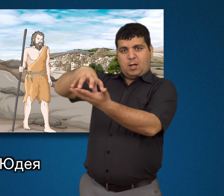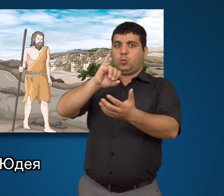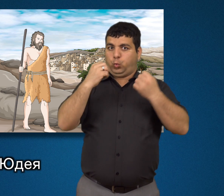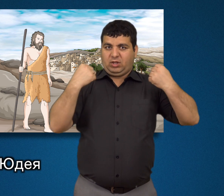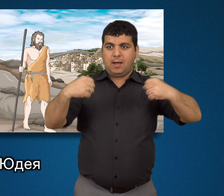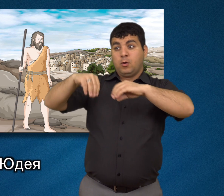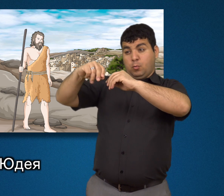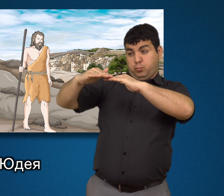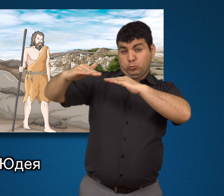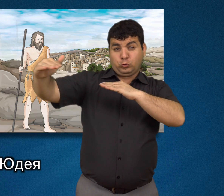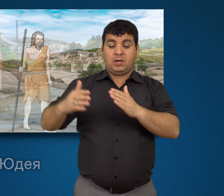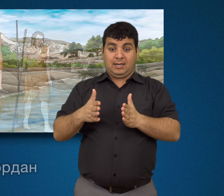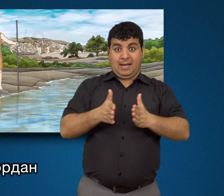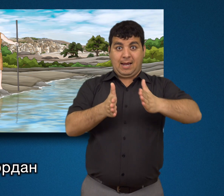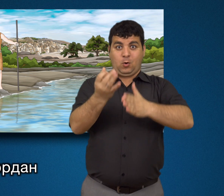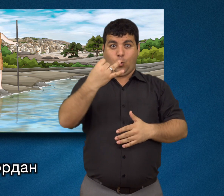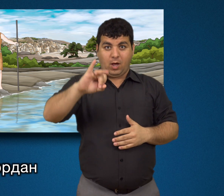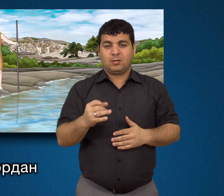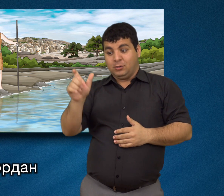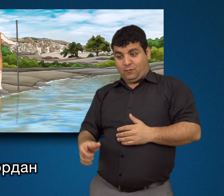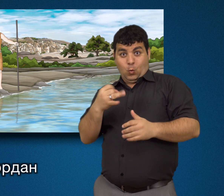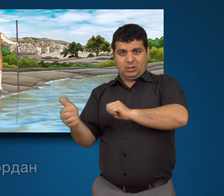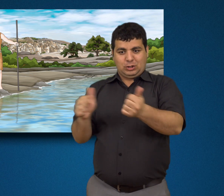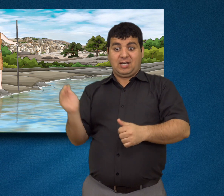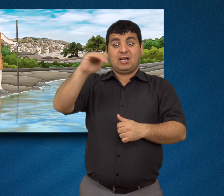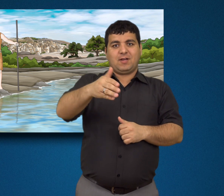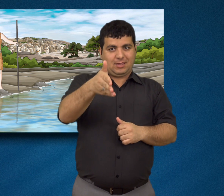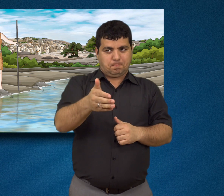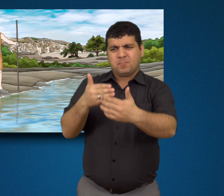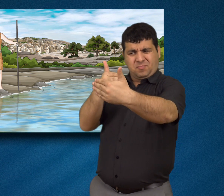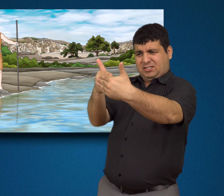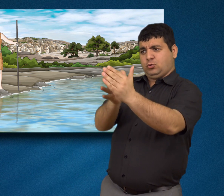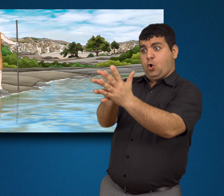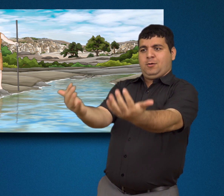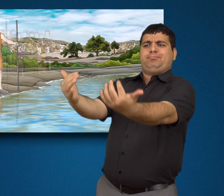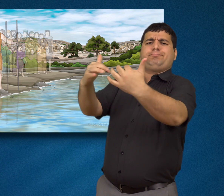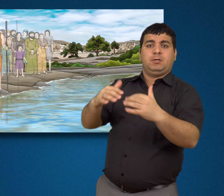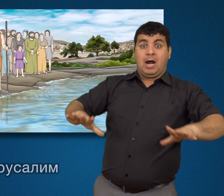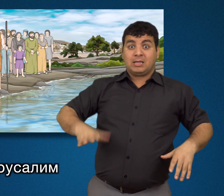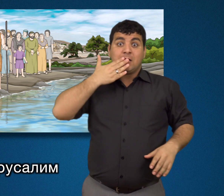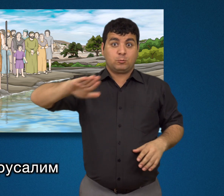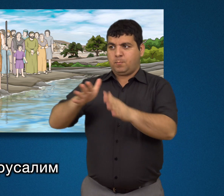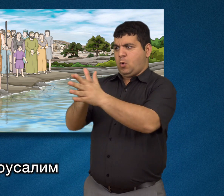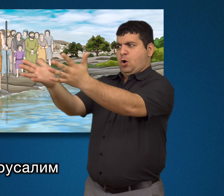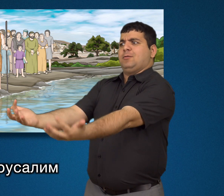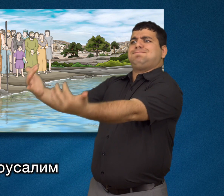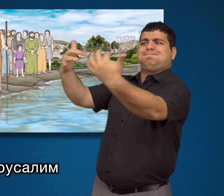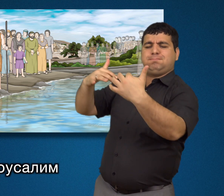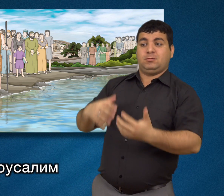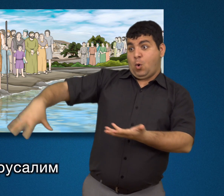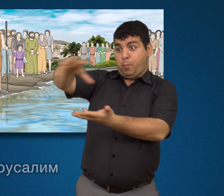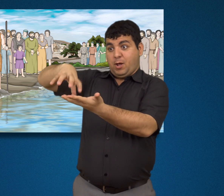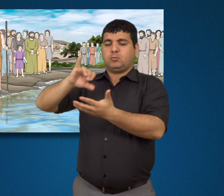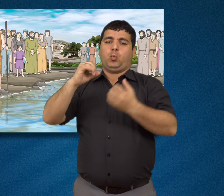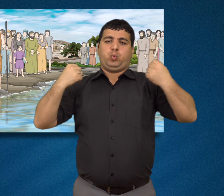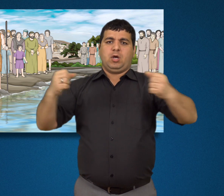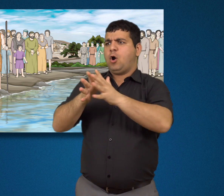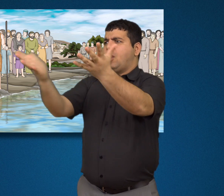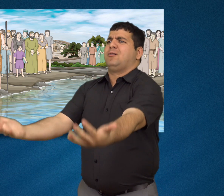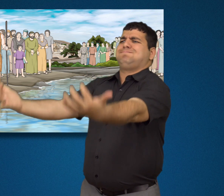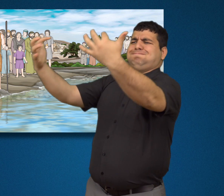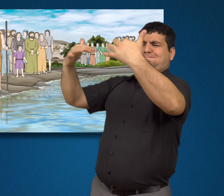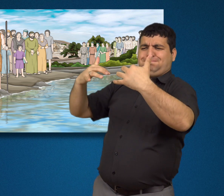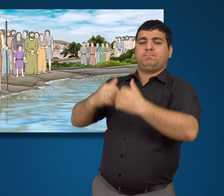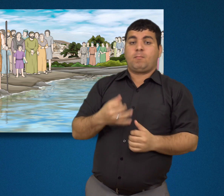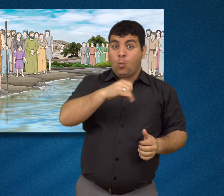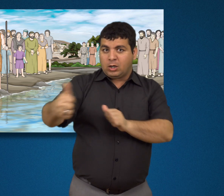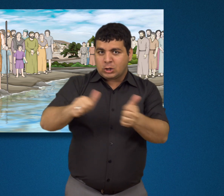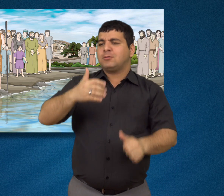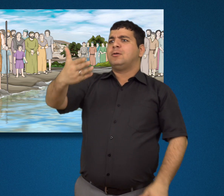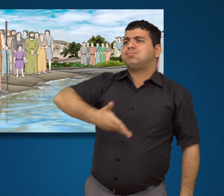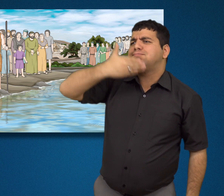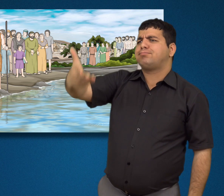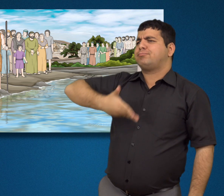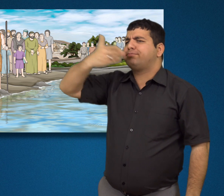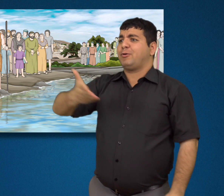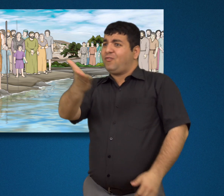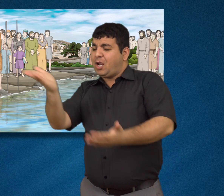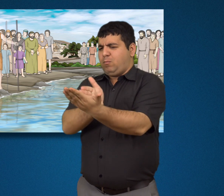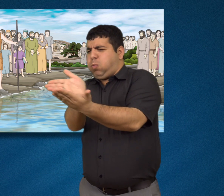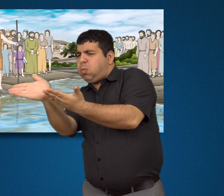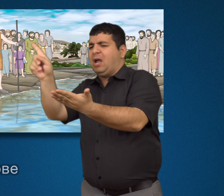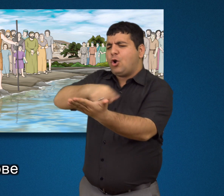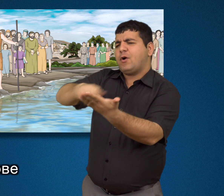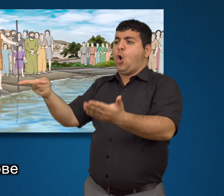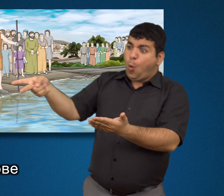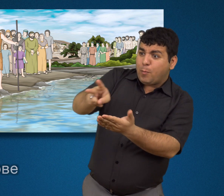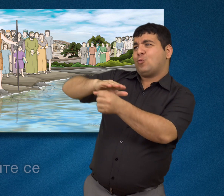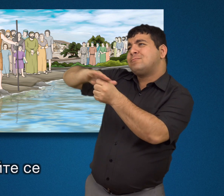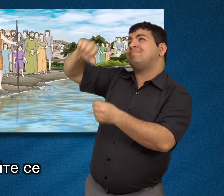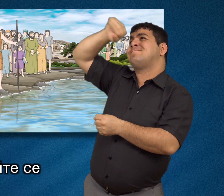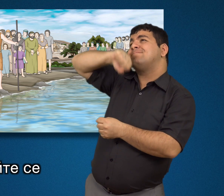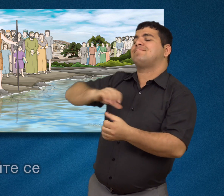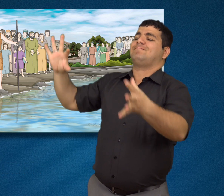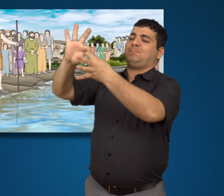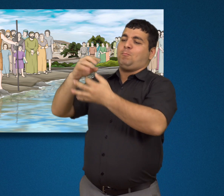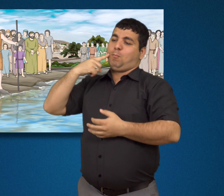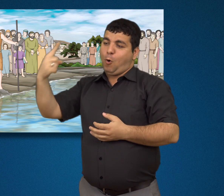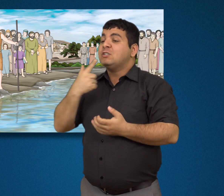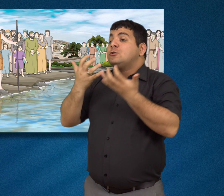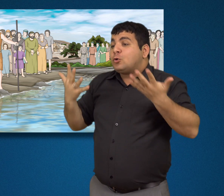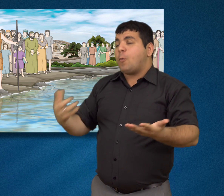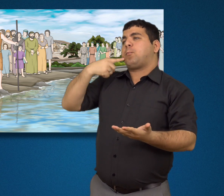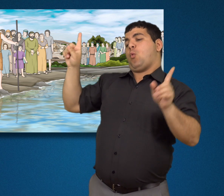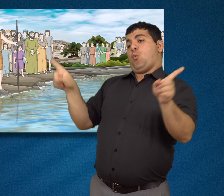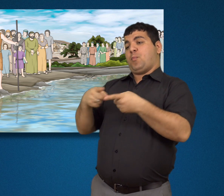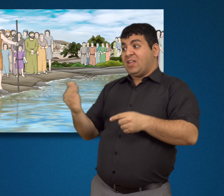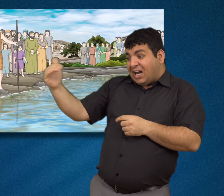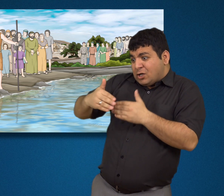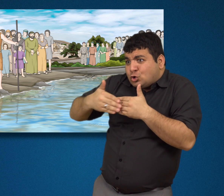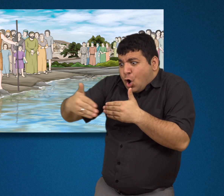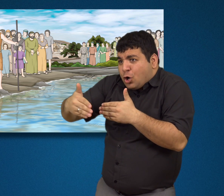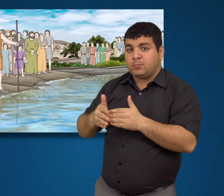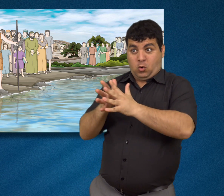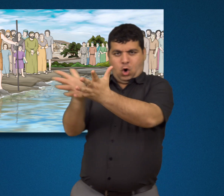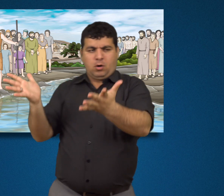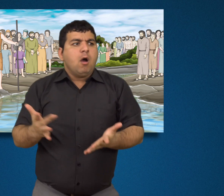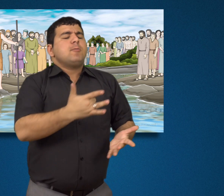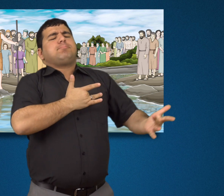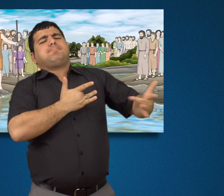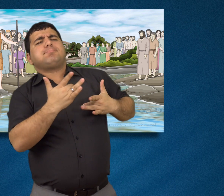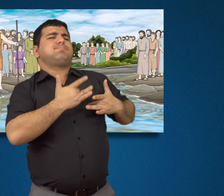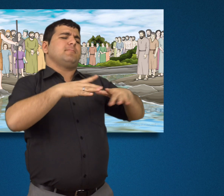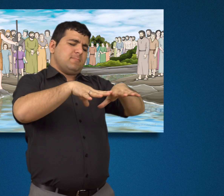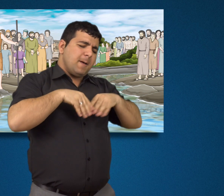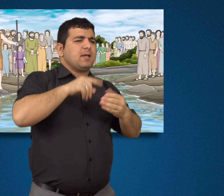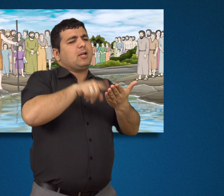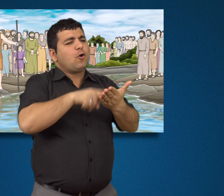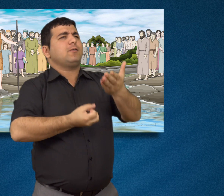People went out to him from Jerusalem and all Judea and the whole region around the Jordan.